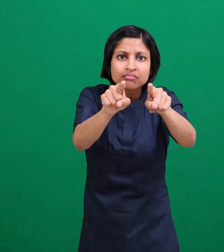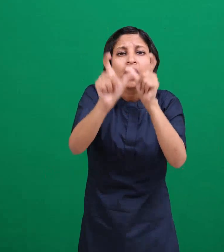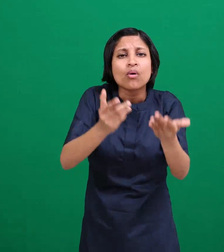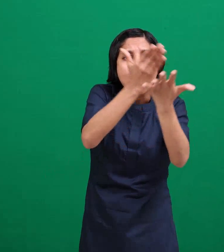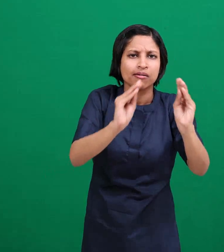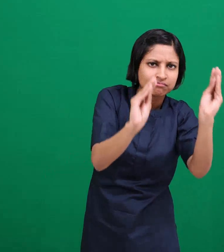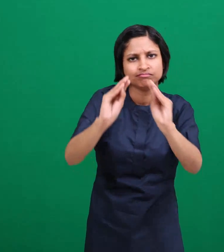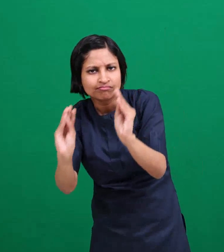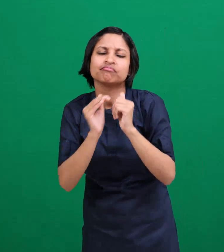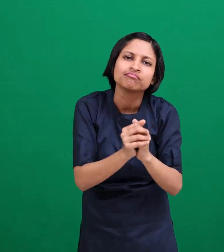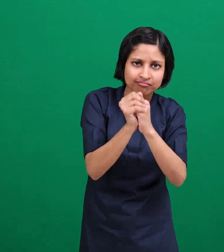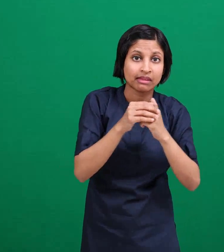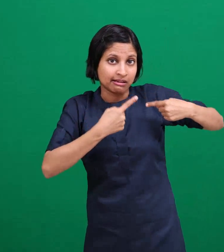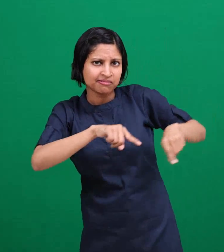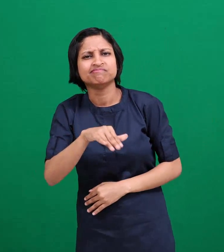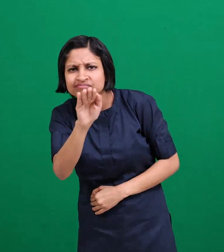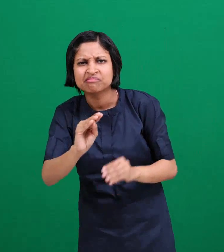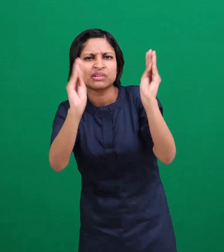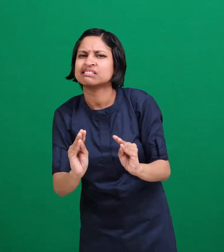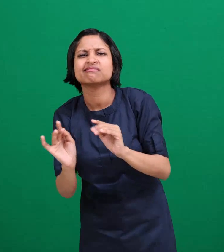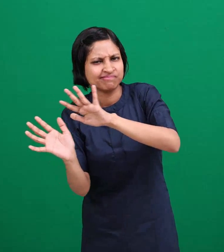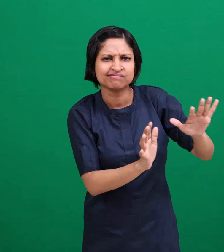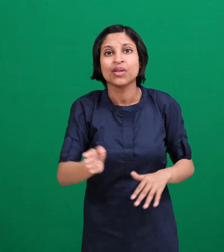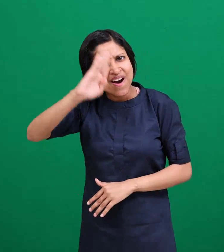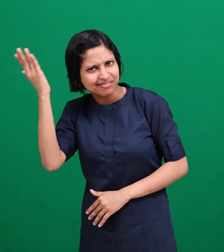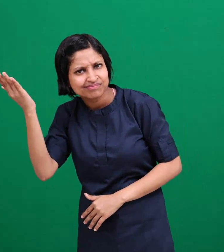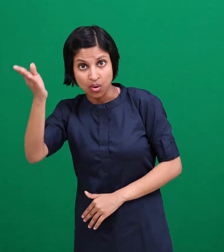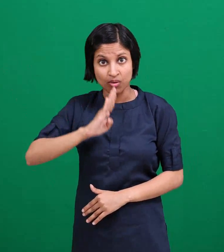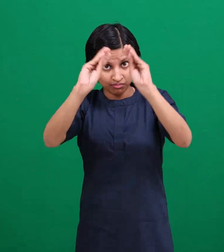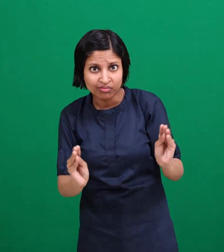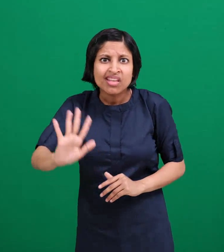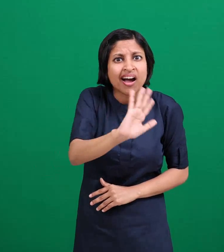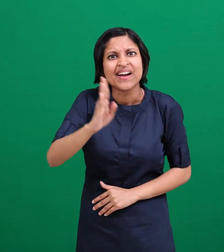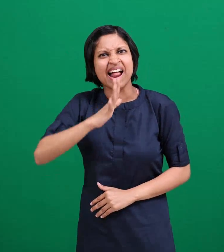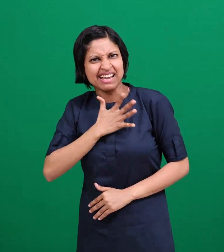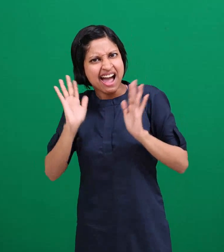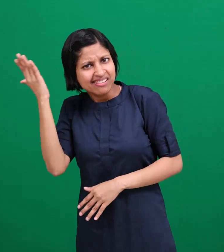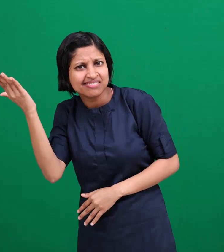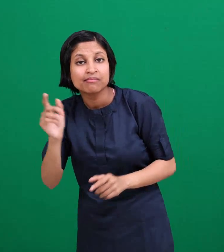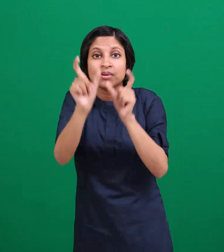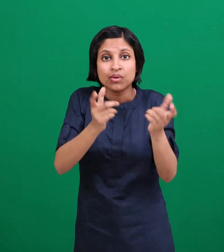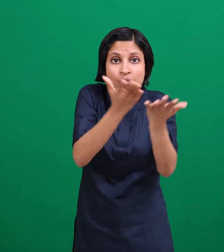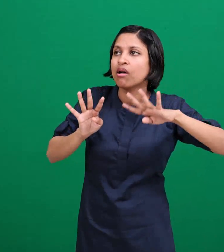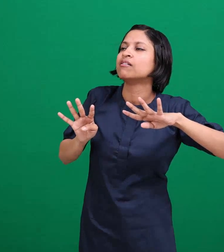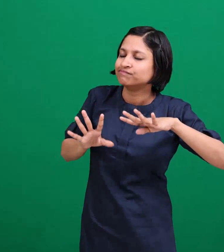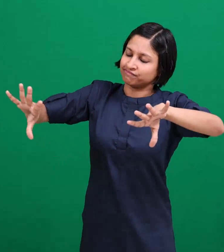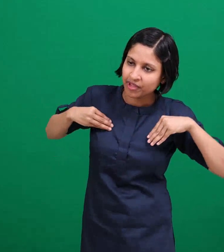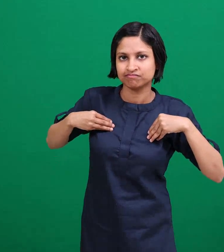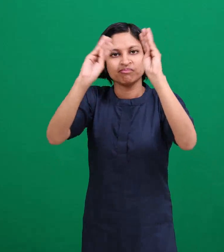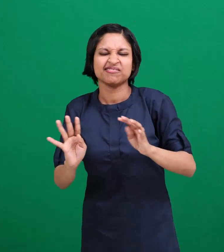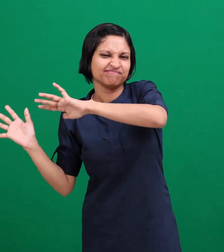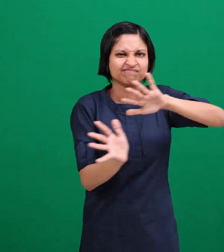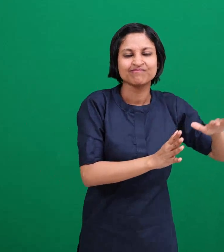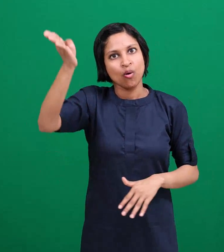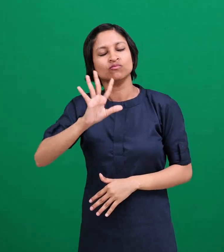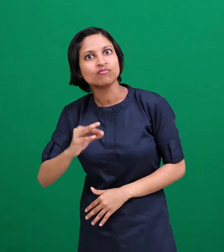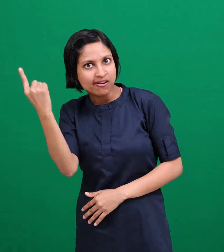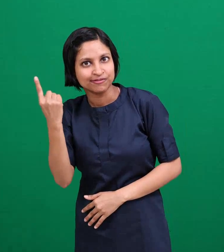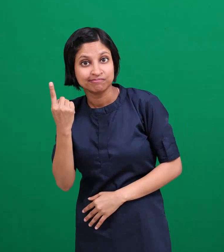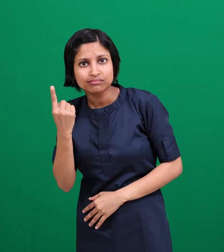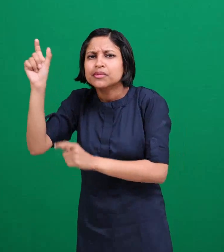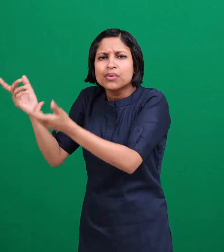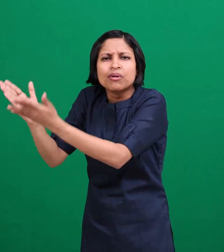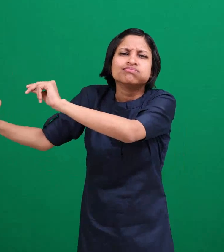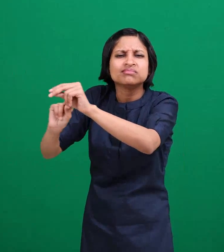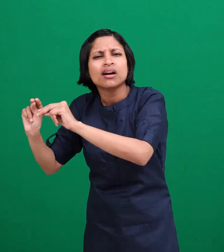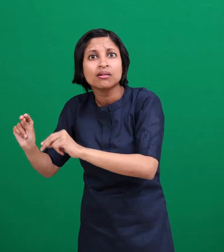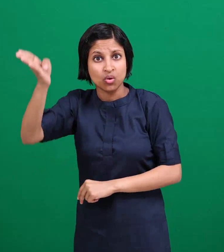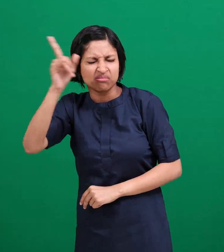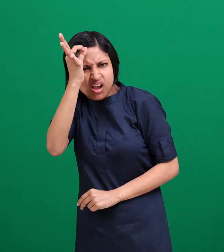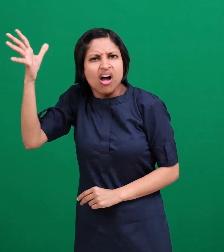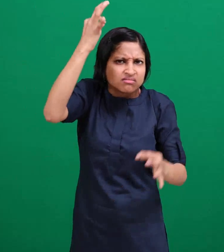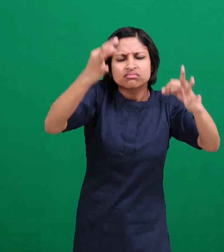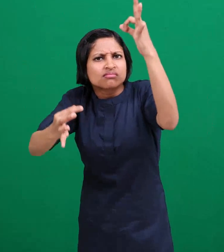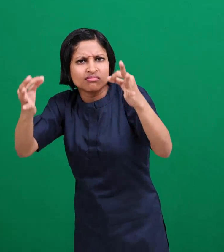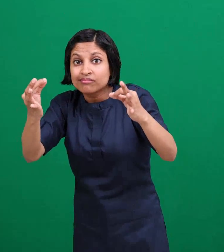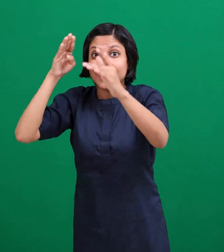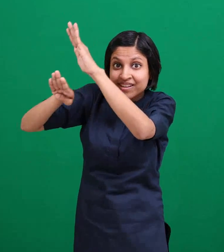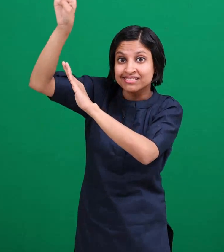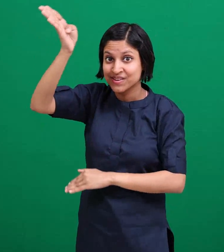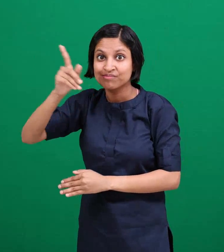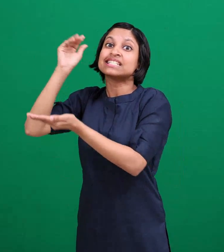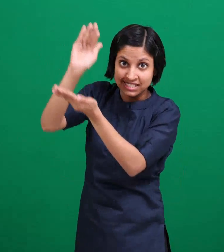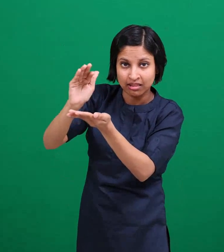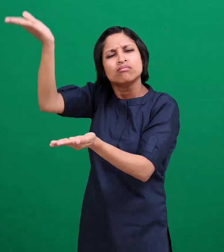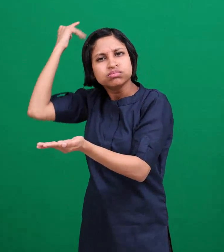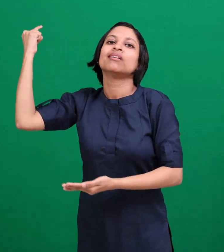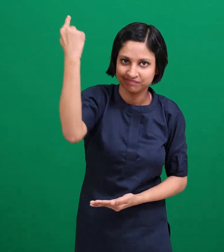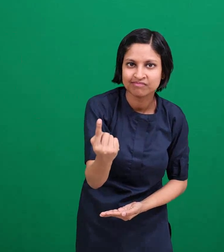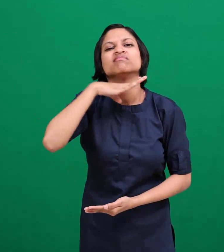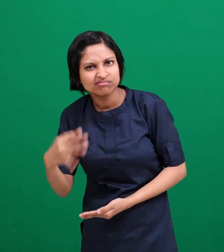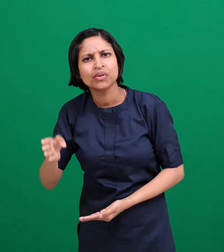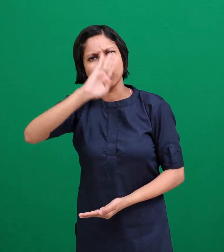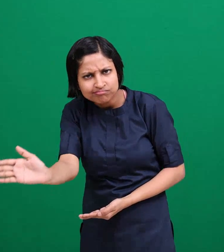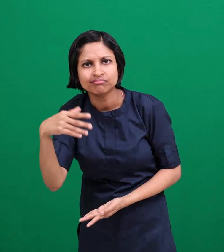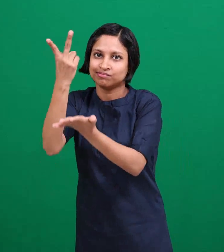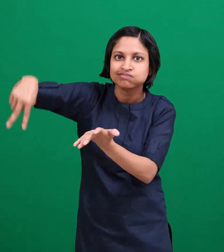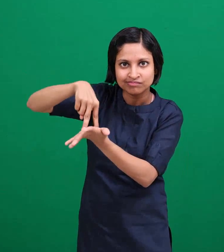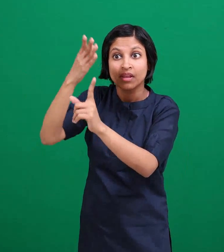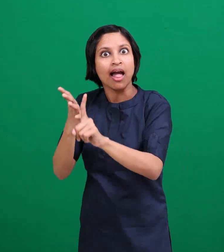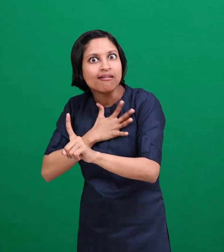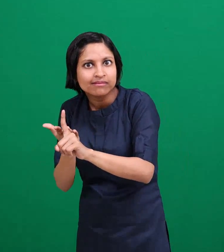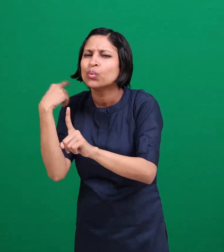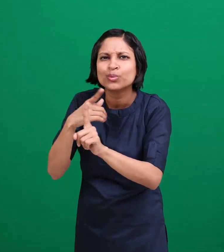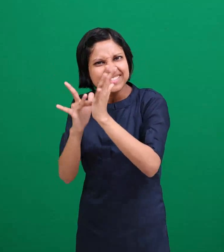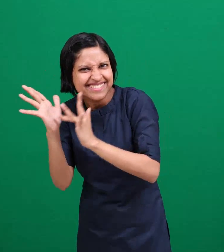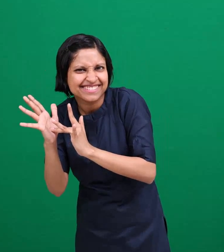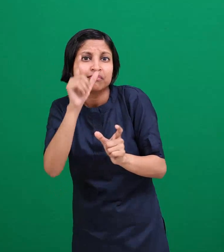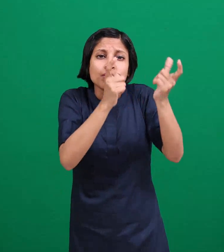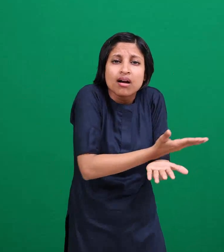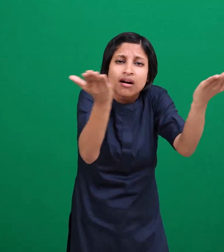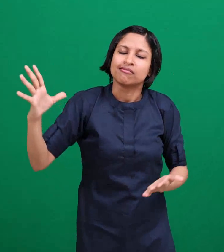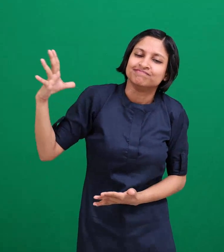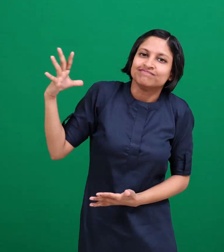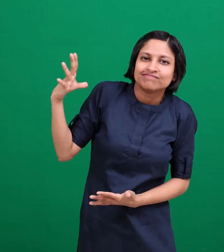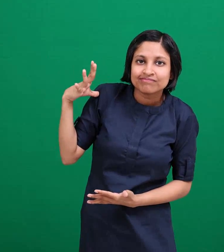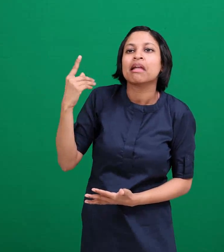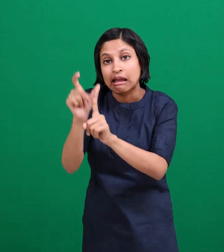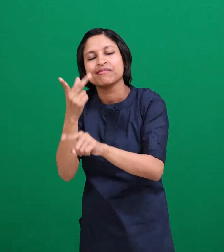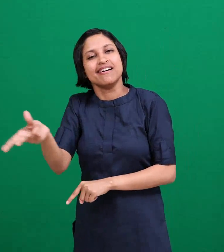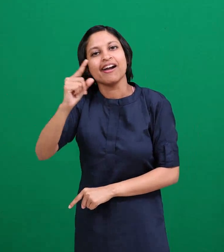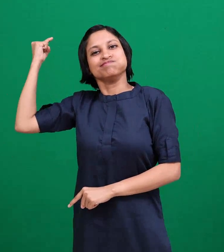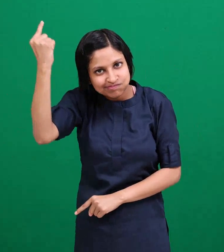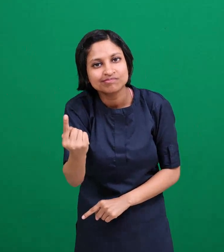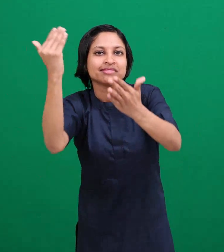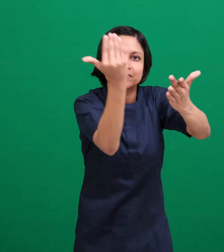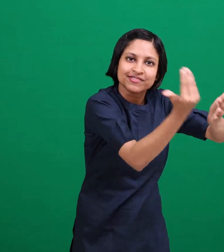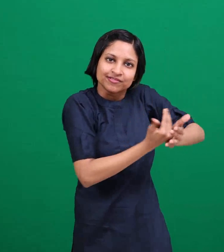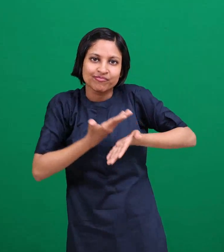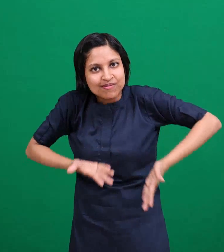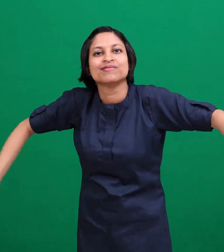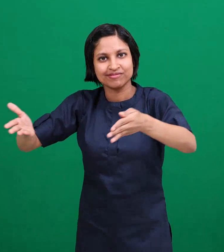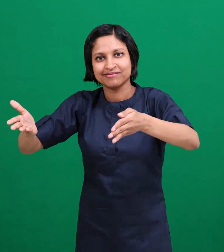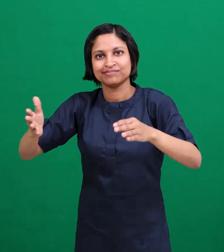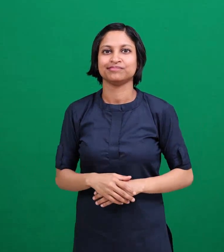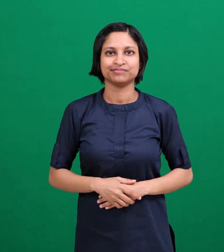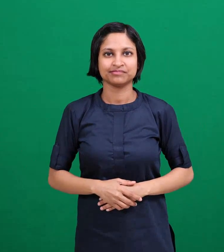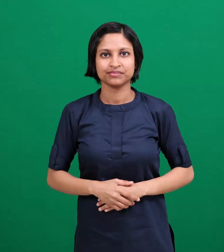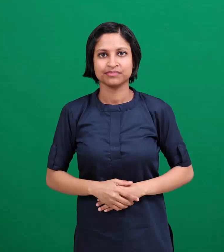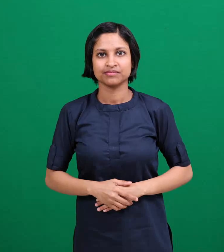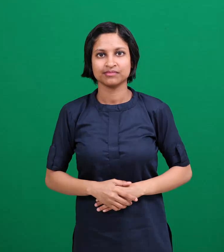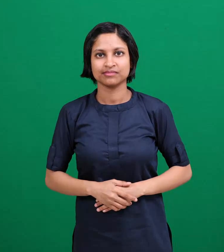For they themselves report what kind of welcome you gave us, and how you turned to God from idols to serve the living and true God and to await His Son from heaven, whom He raised from the dead- Jesus our deliverer from the coming wrath.